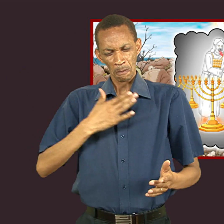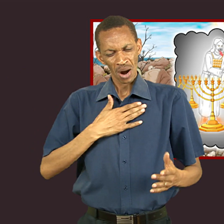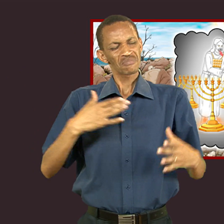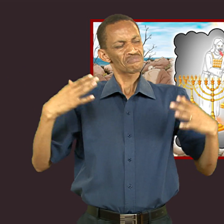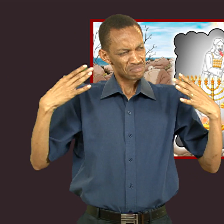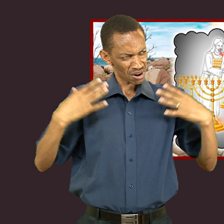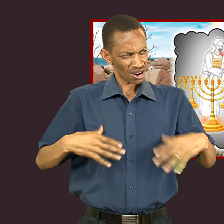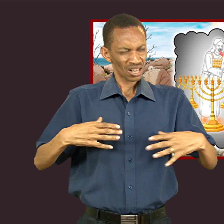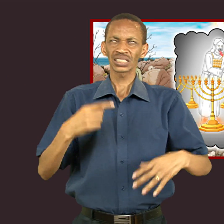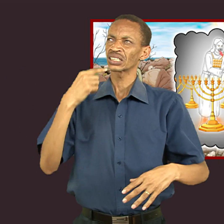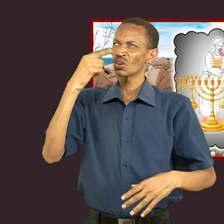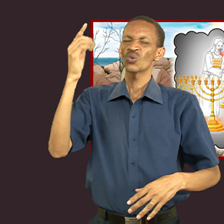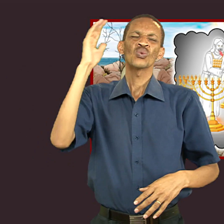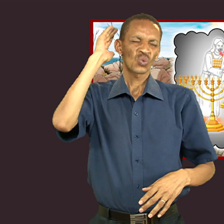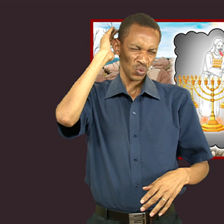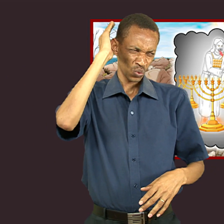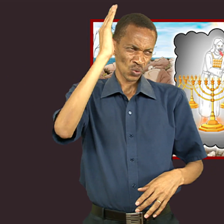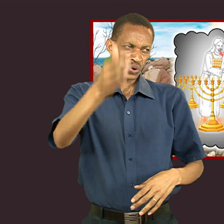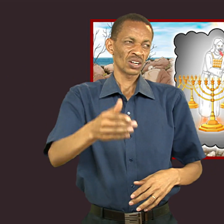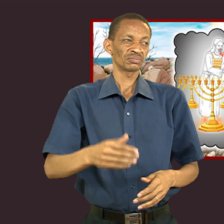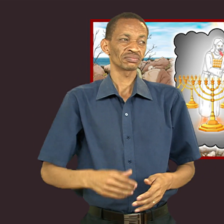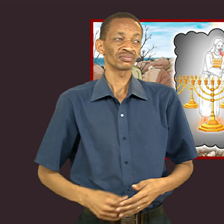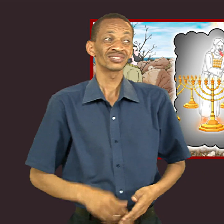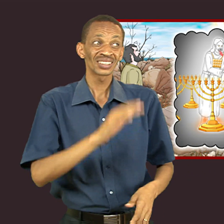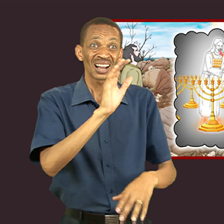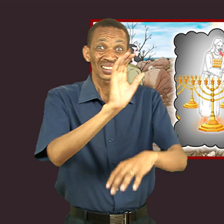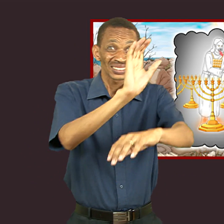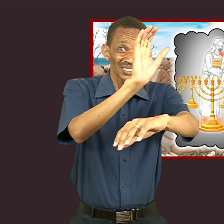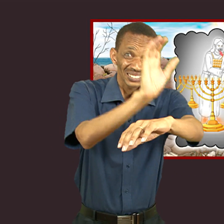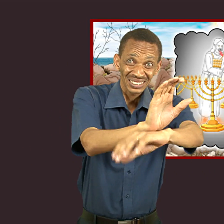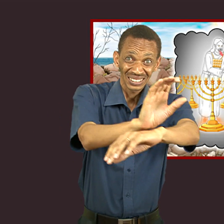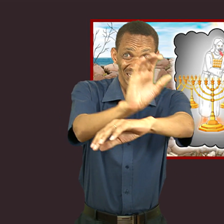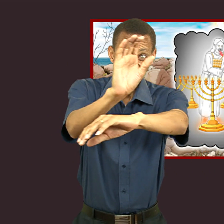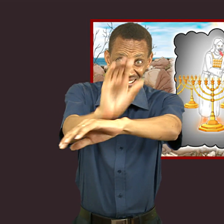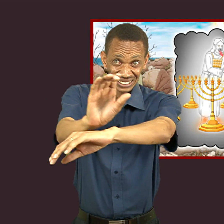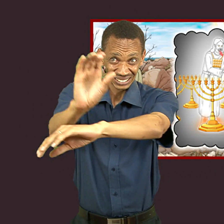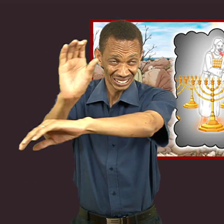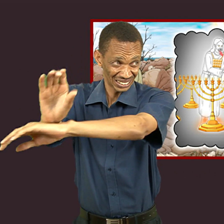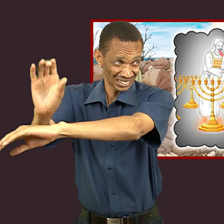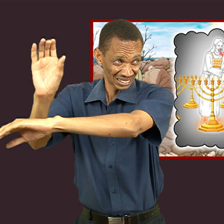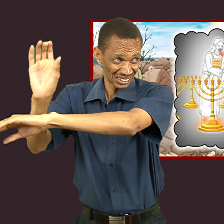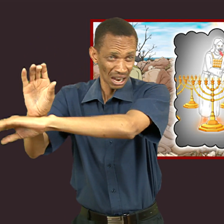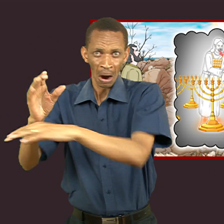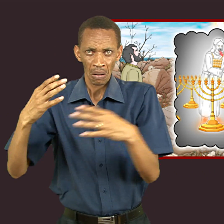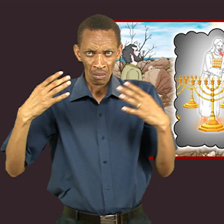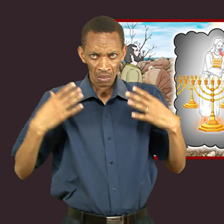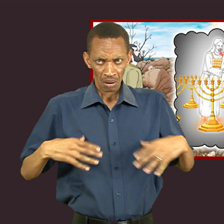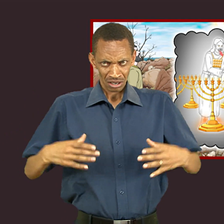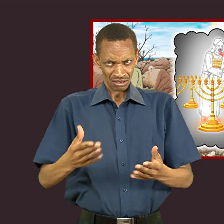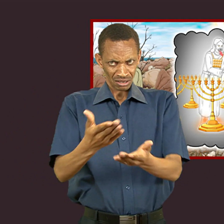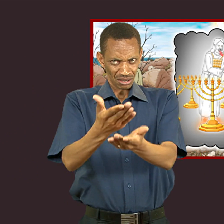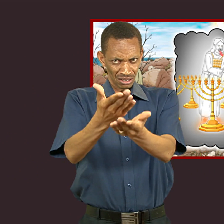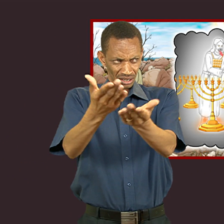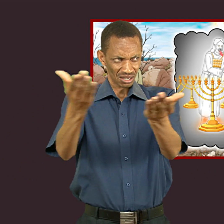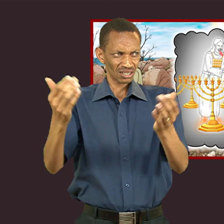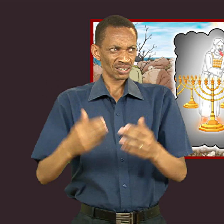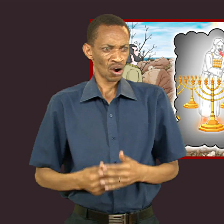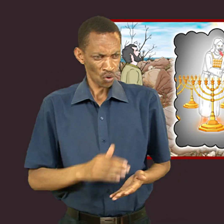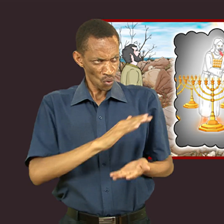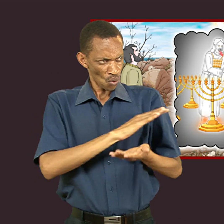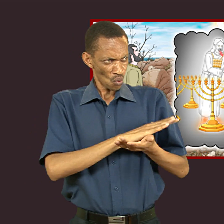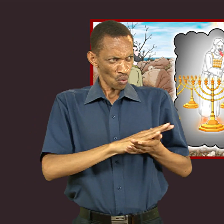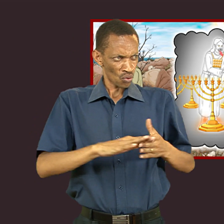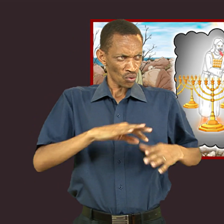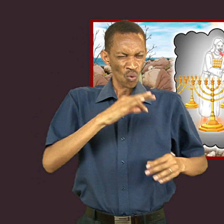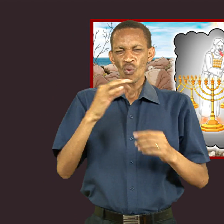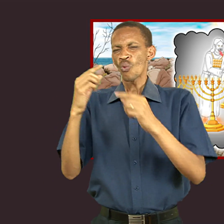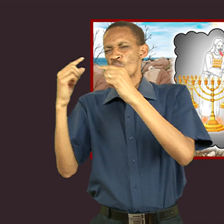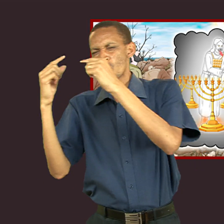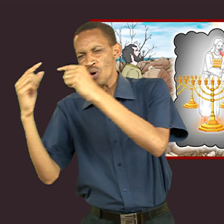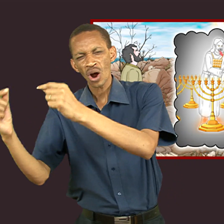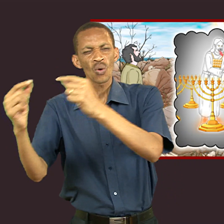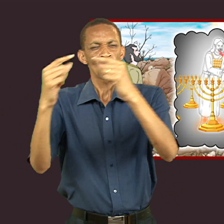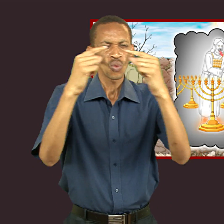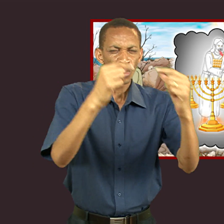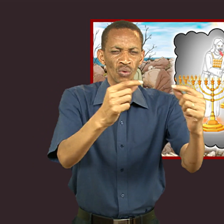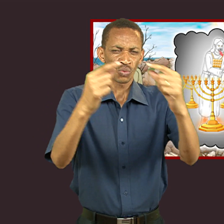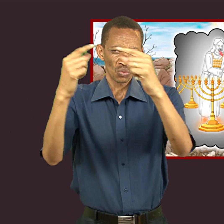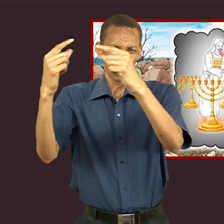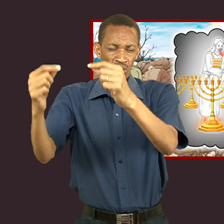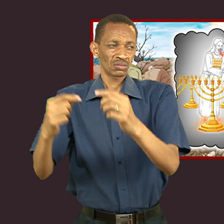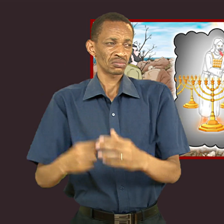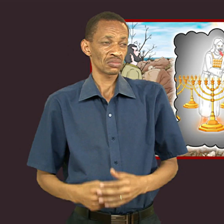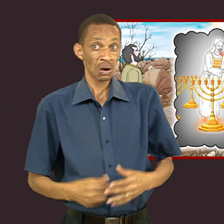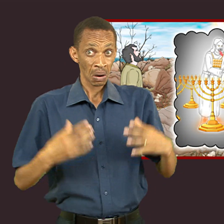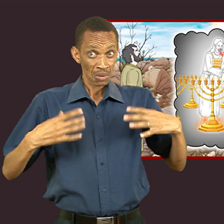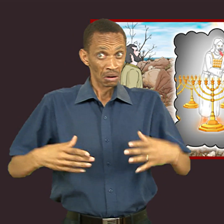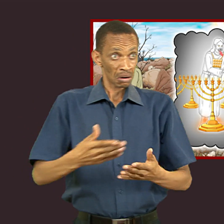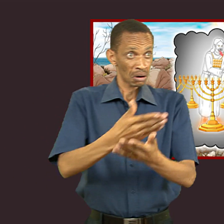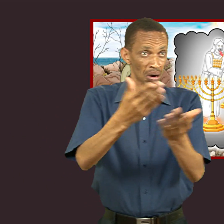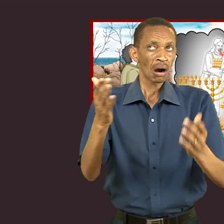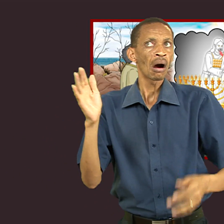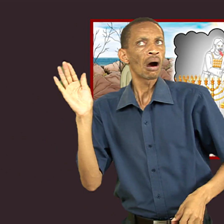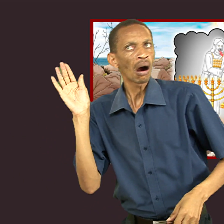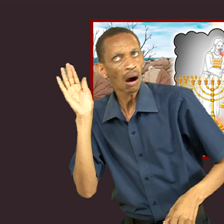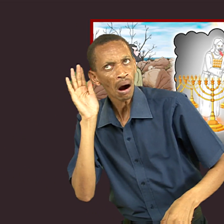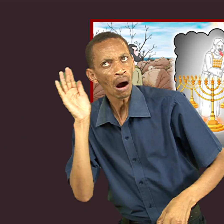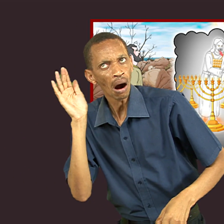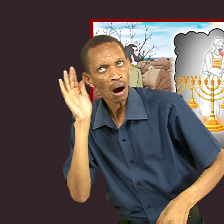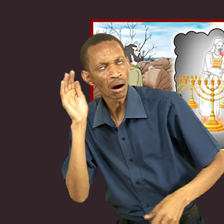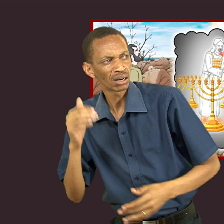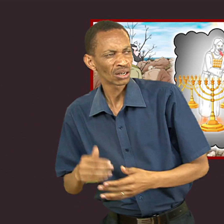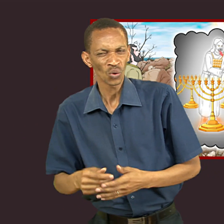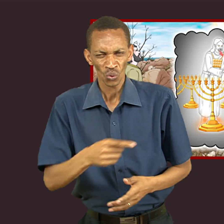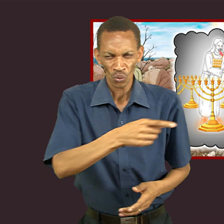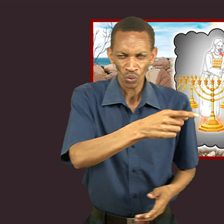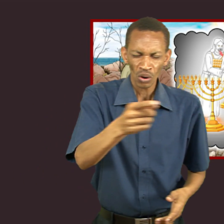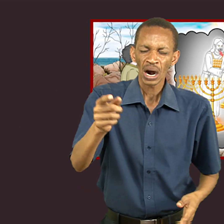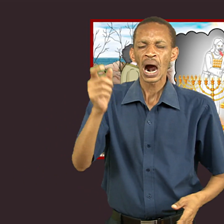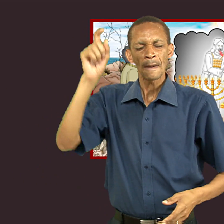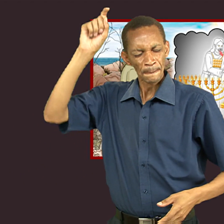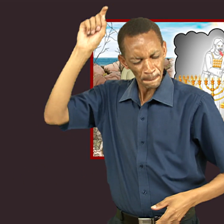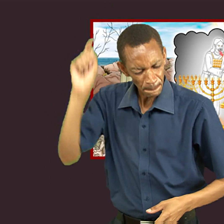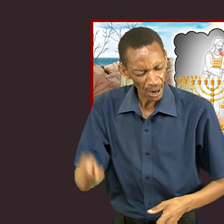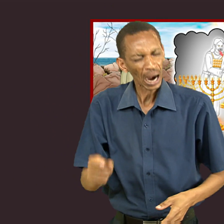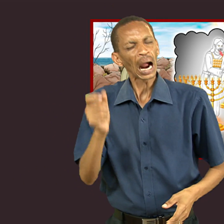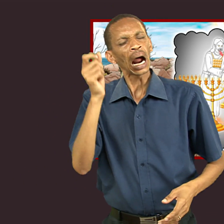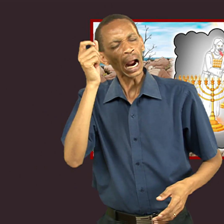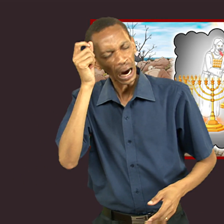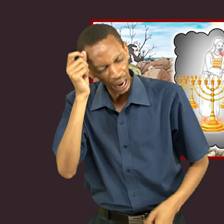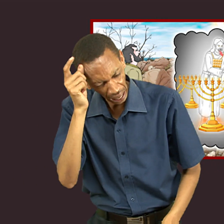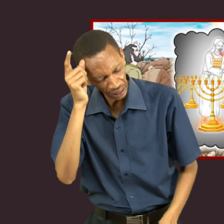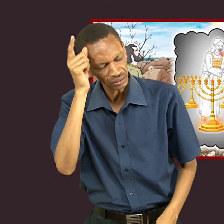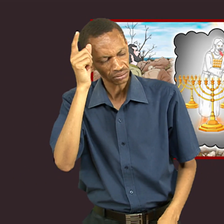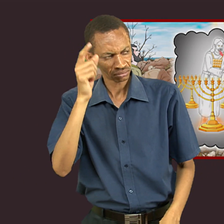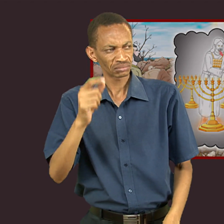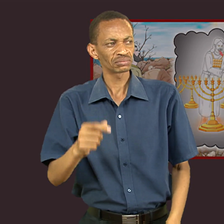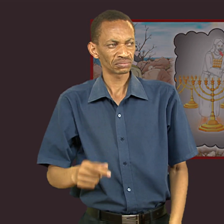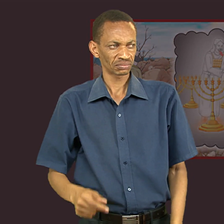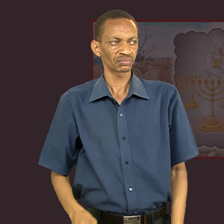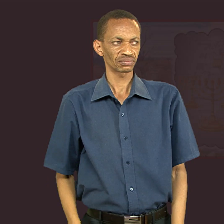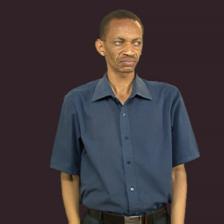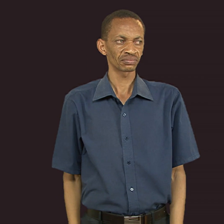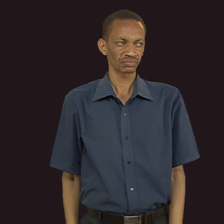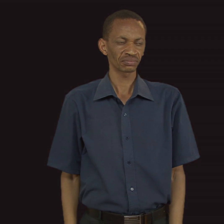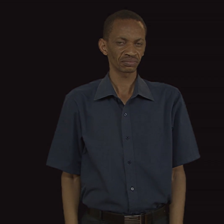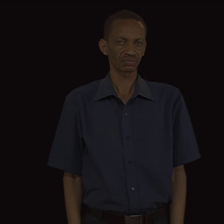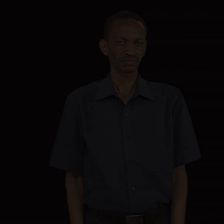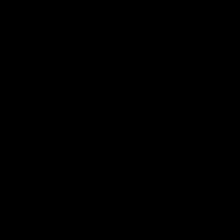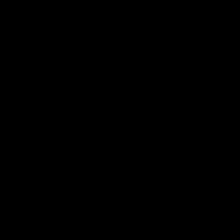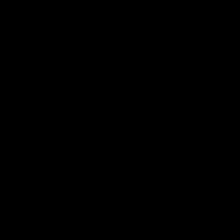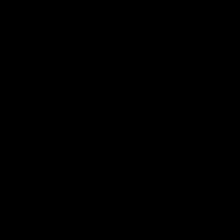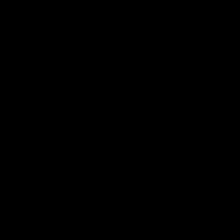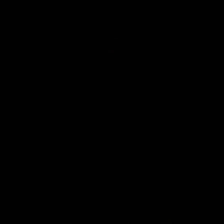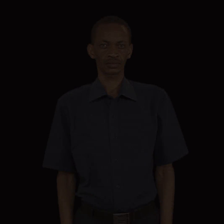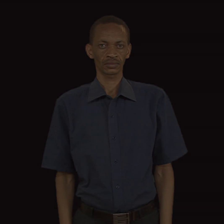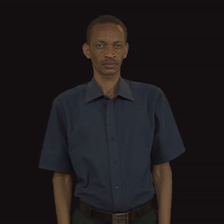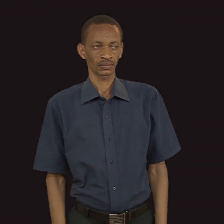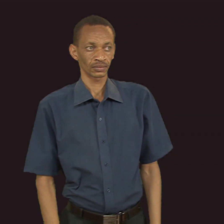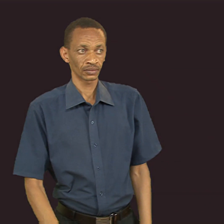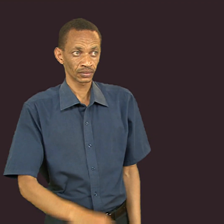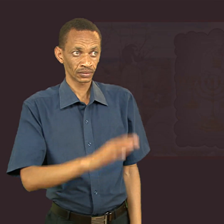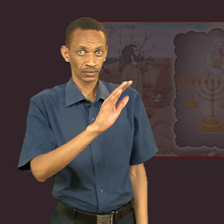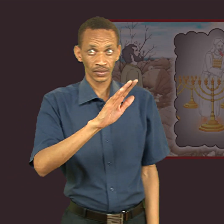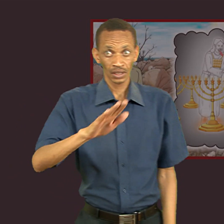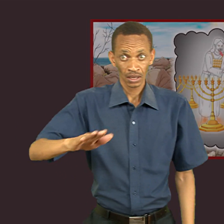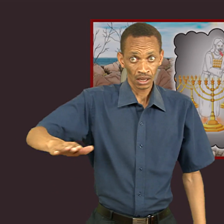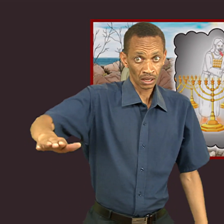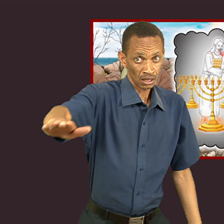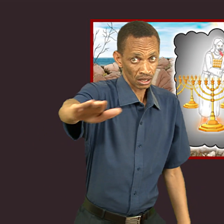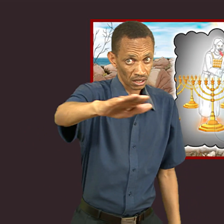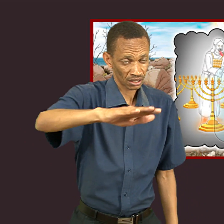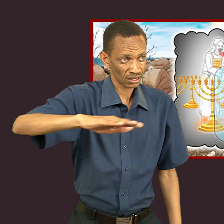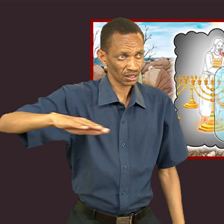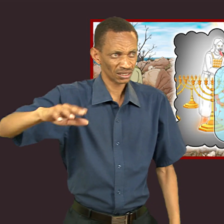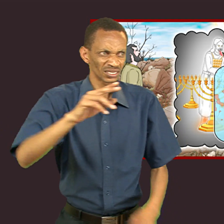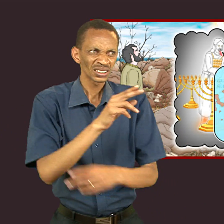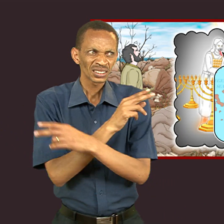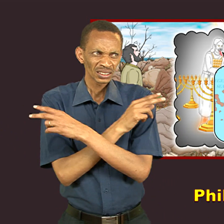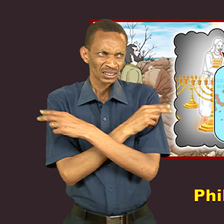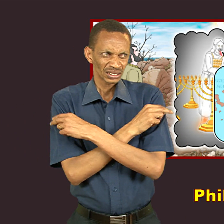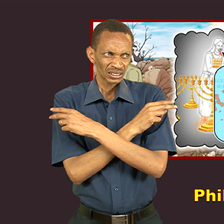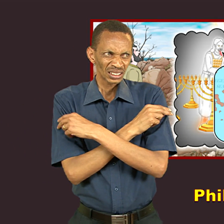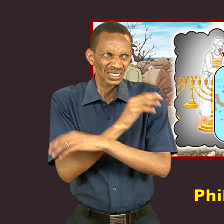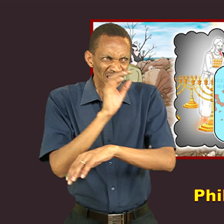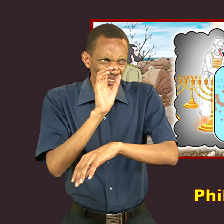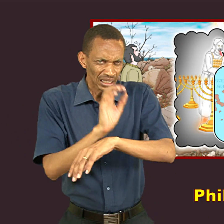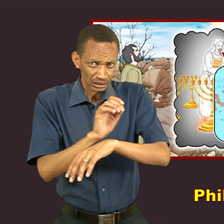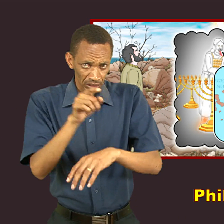He who has an ear, let him hear what the Spirit says to the churches.